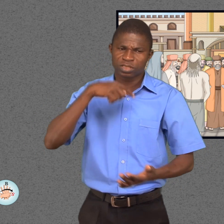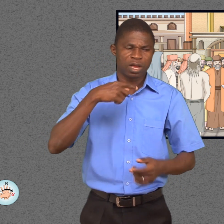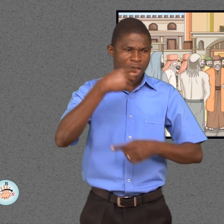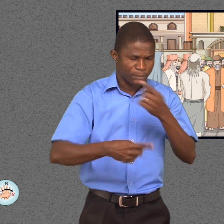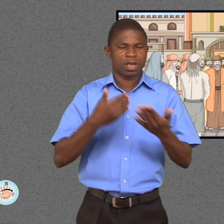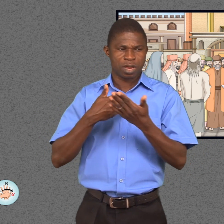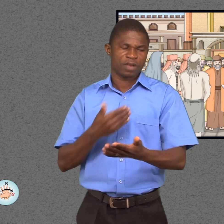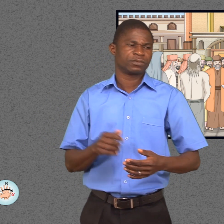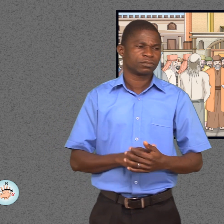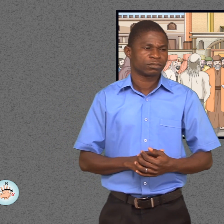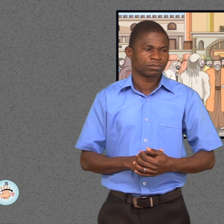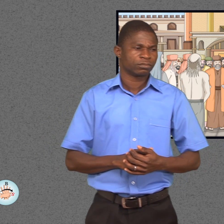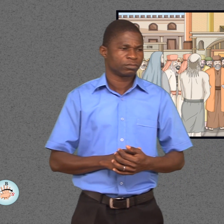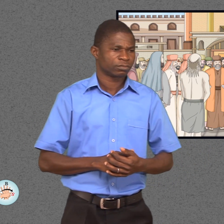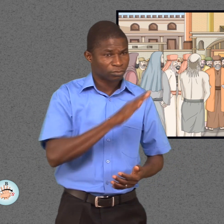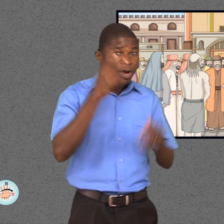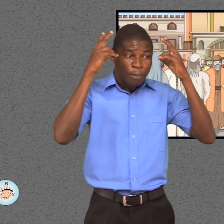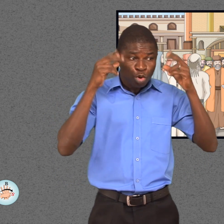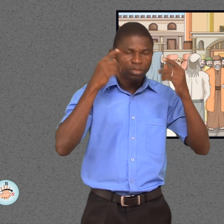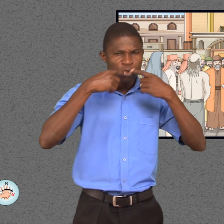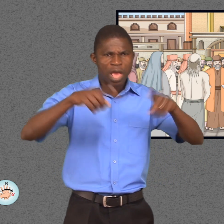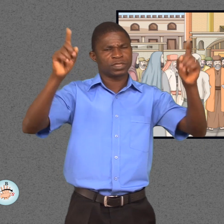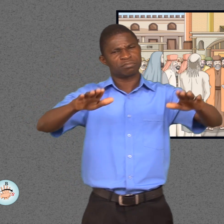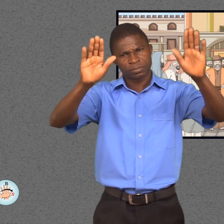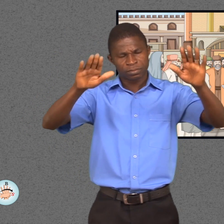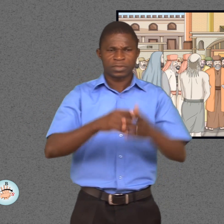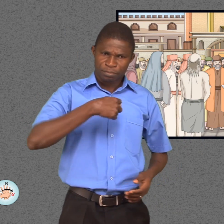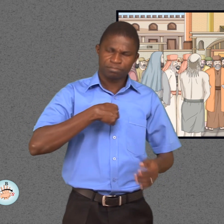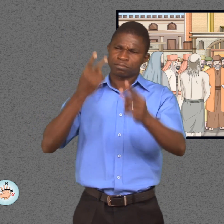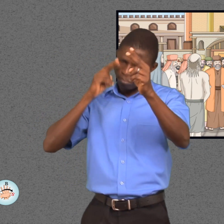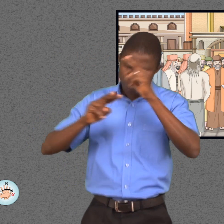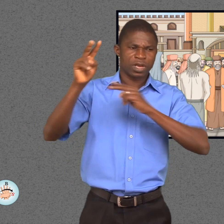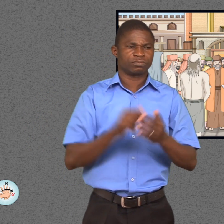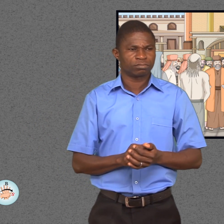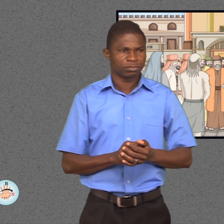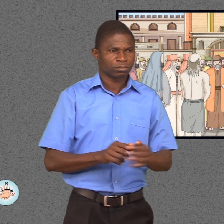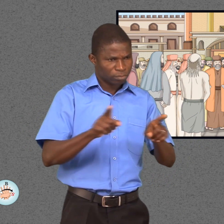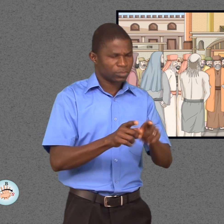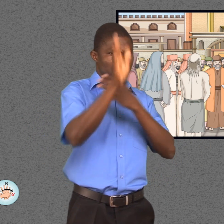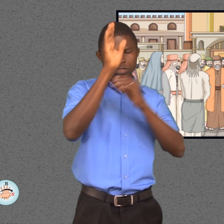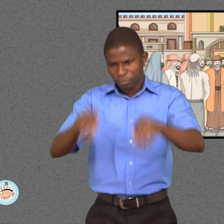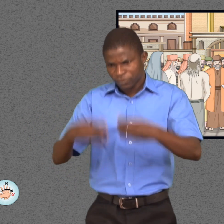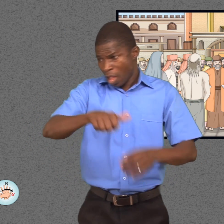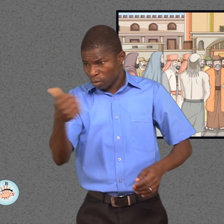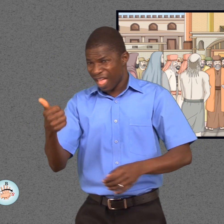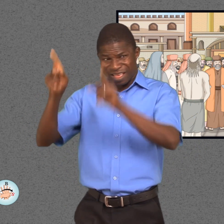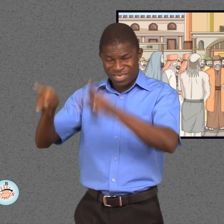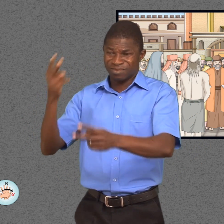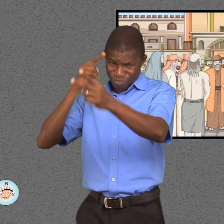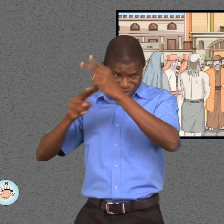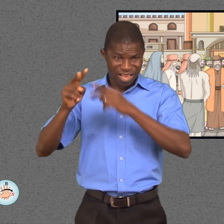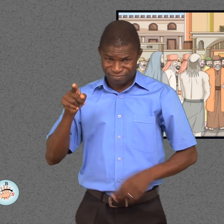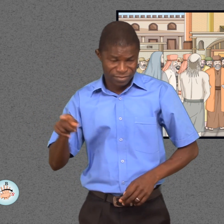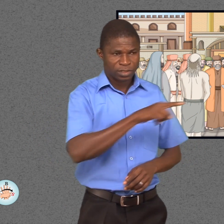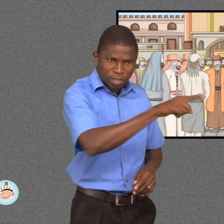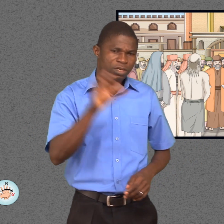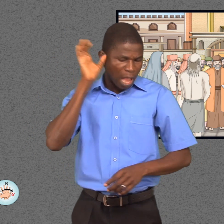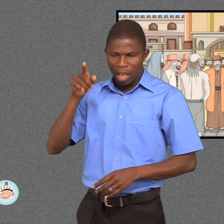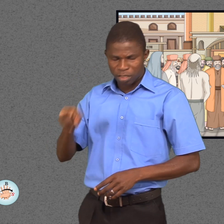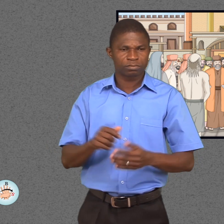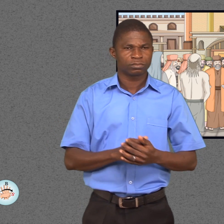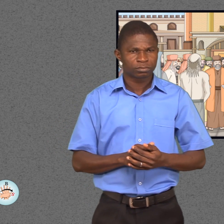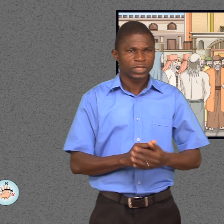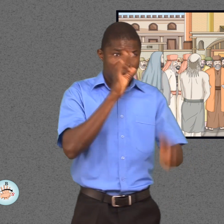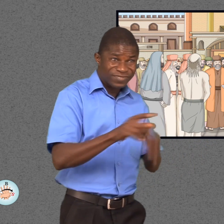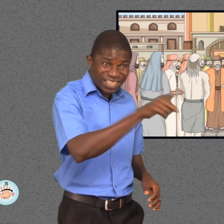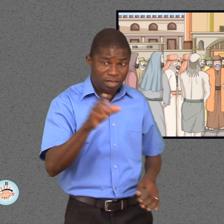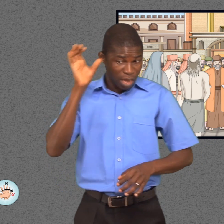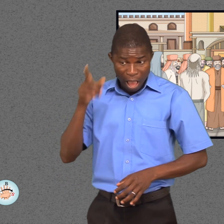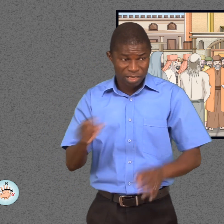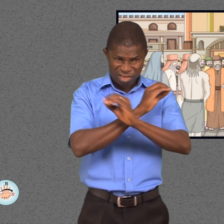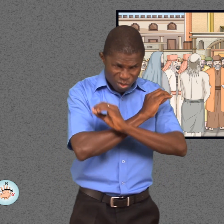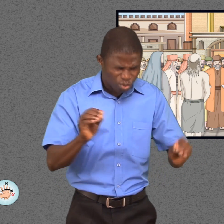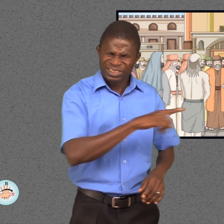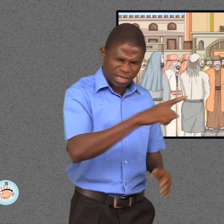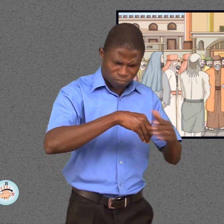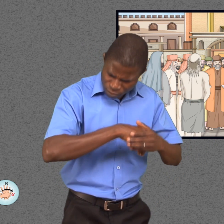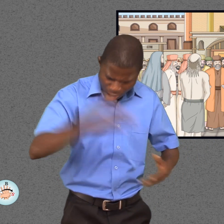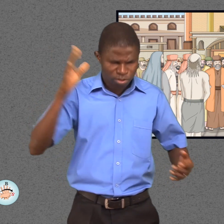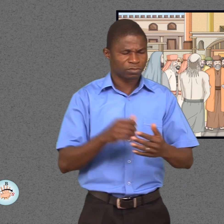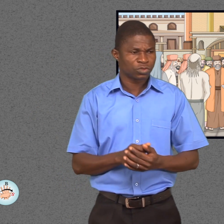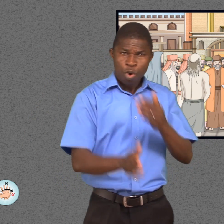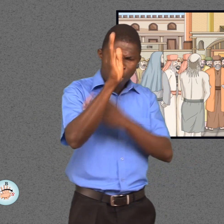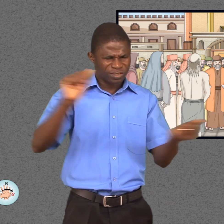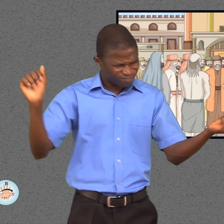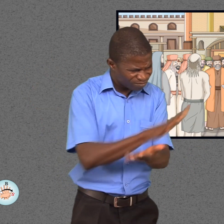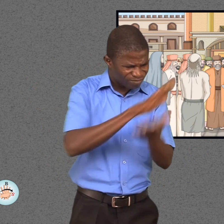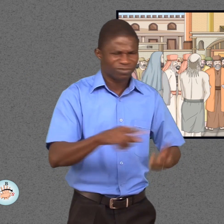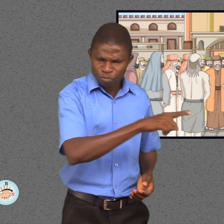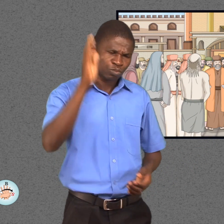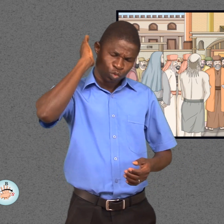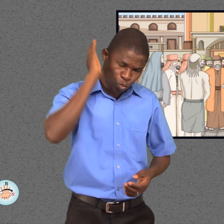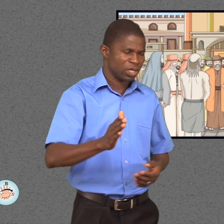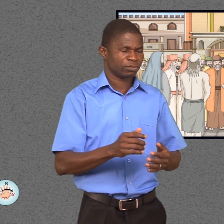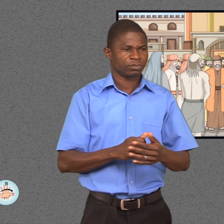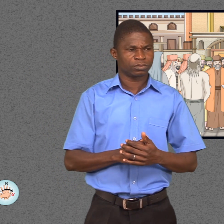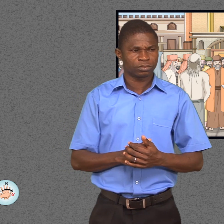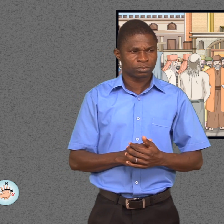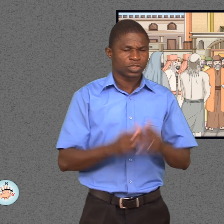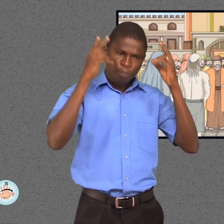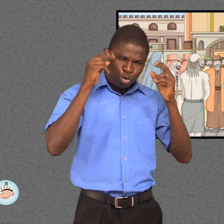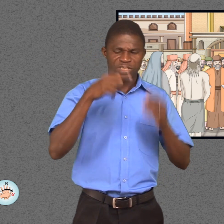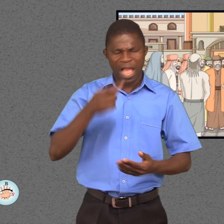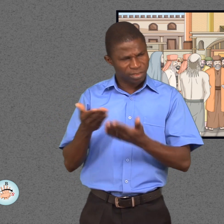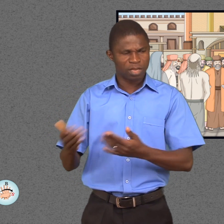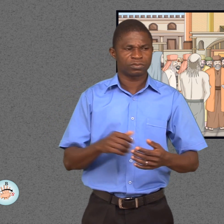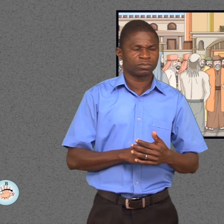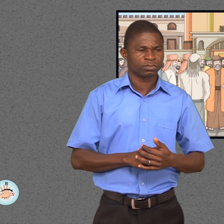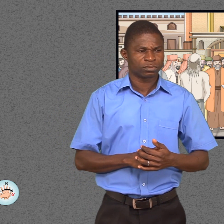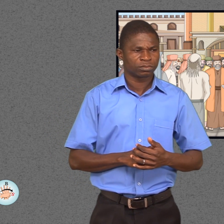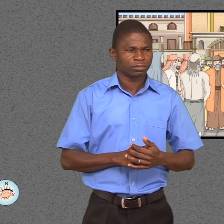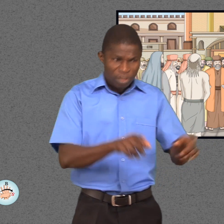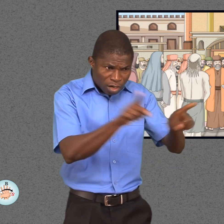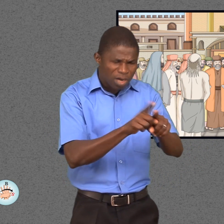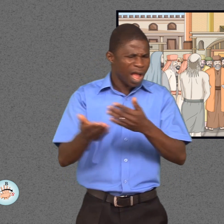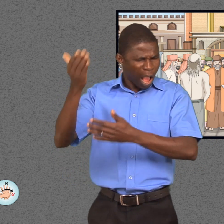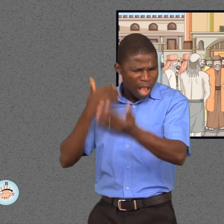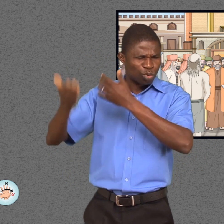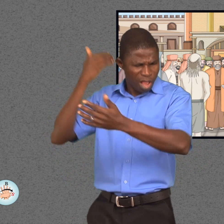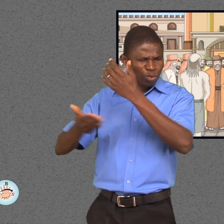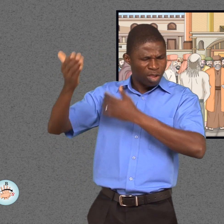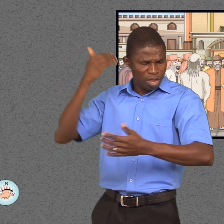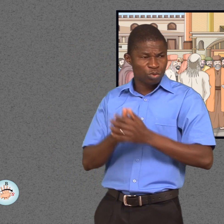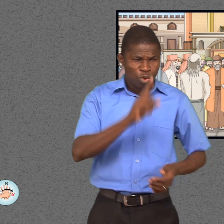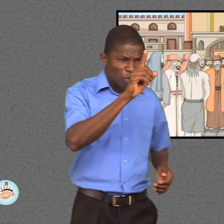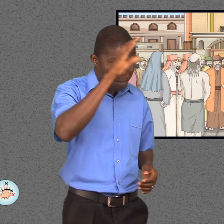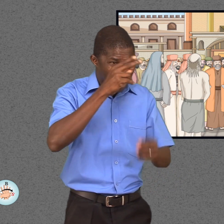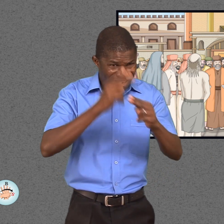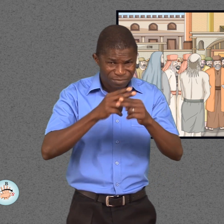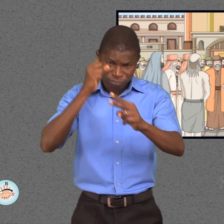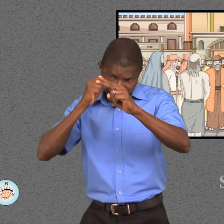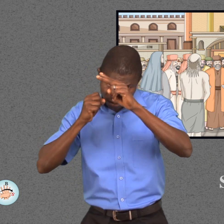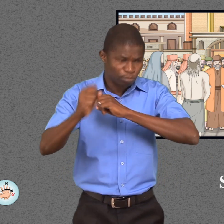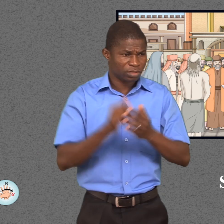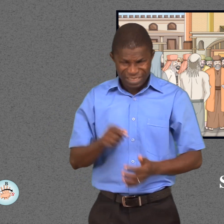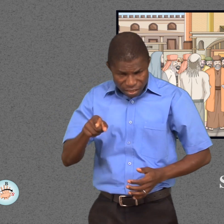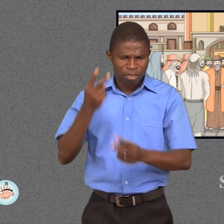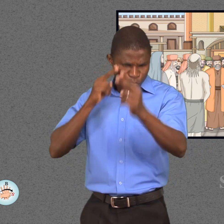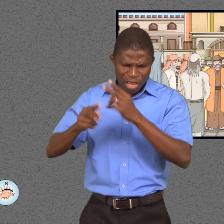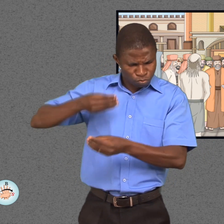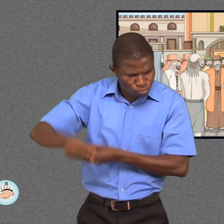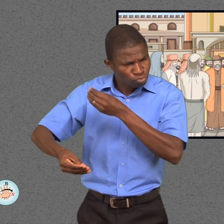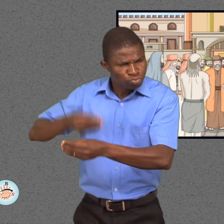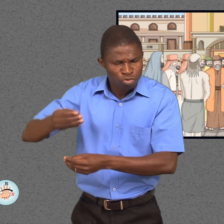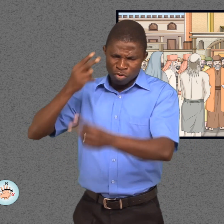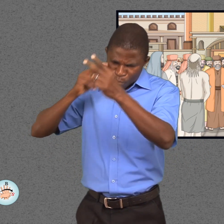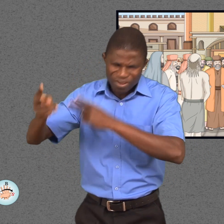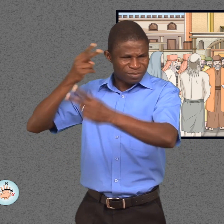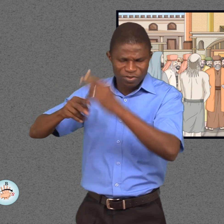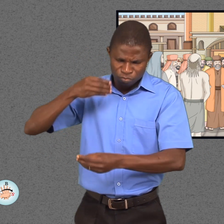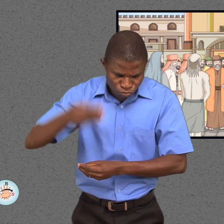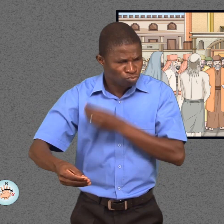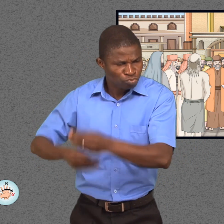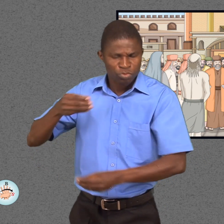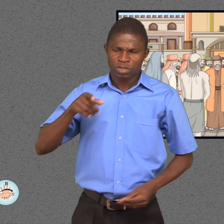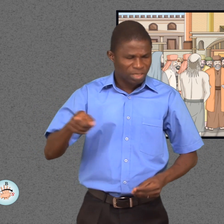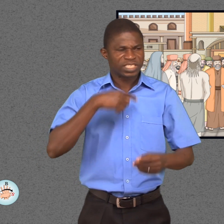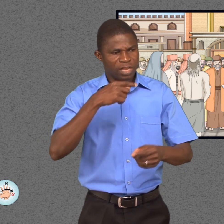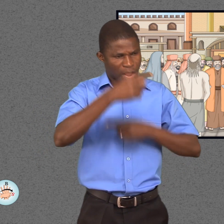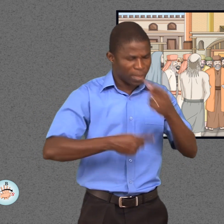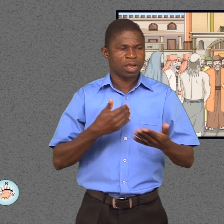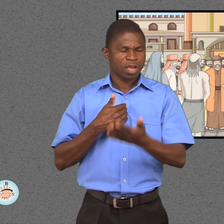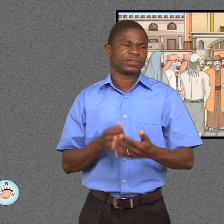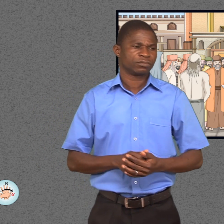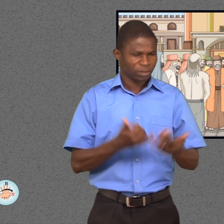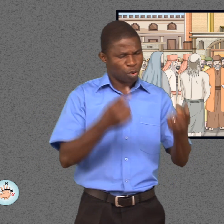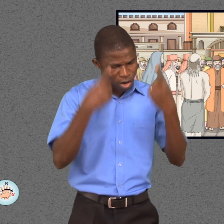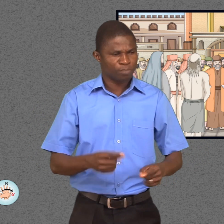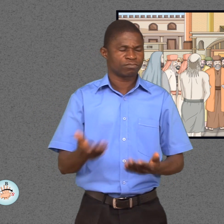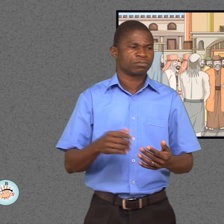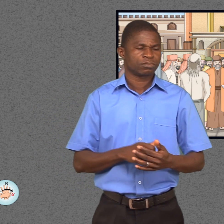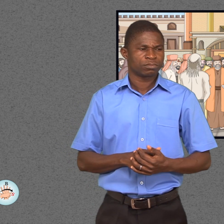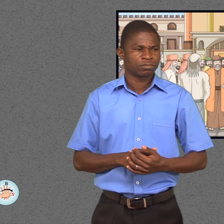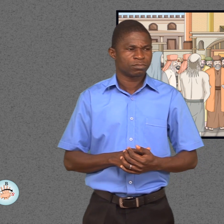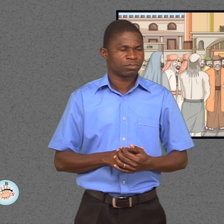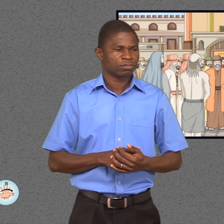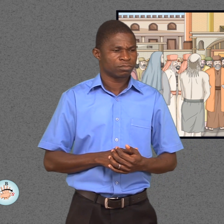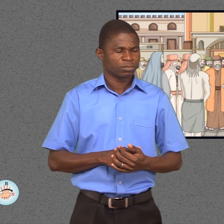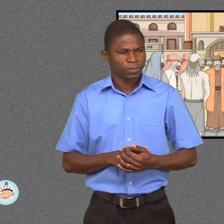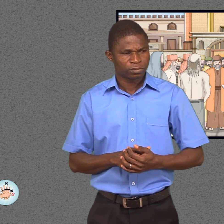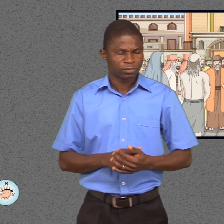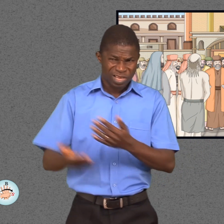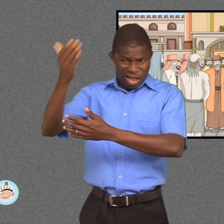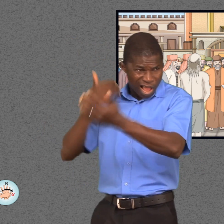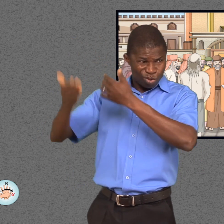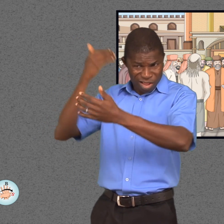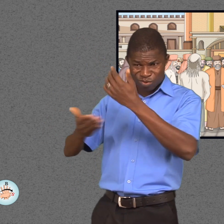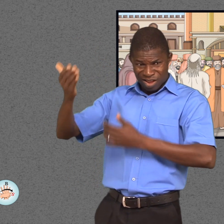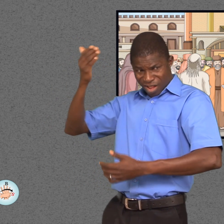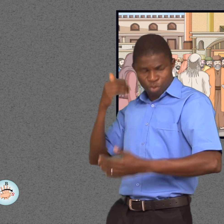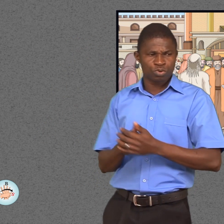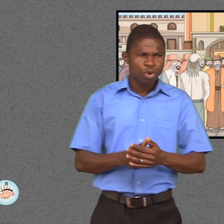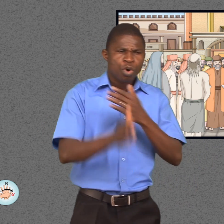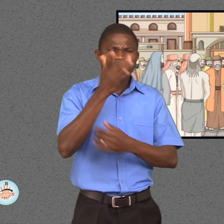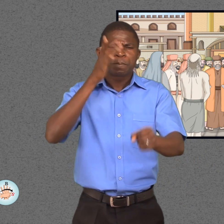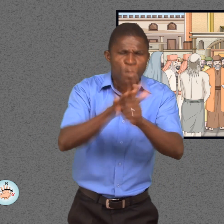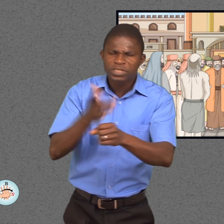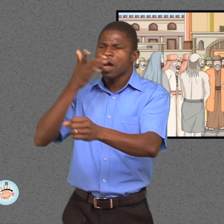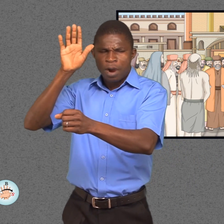For Moses said, ‘The Lord your God will raise up for you a prophet like me from among your brothers. You must listen to Him in everything He tells you.